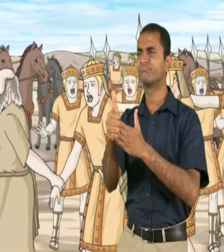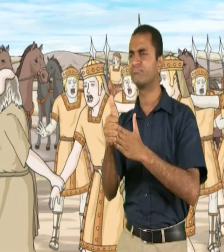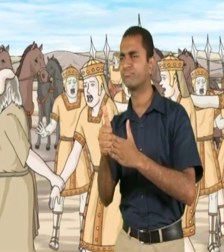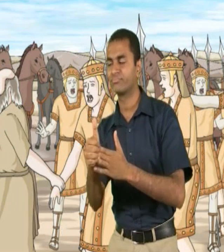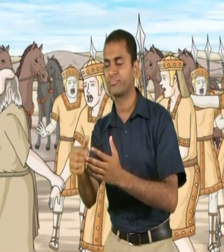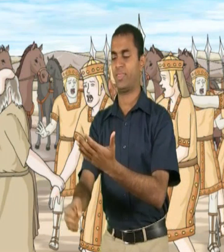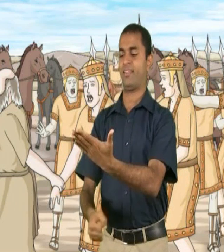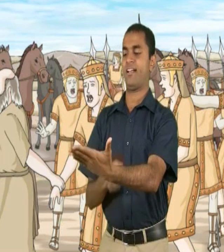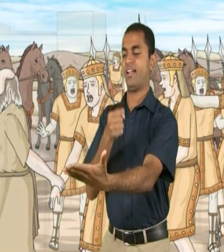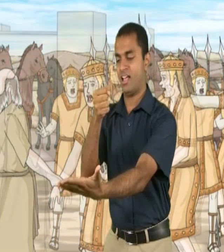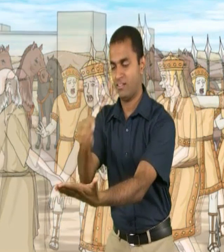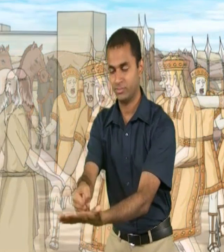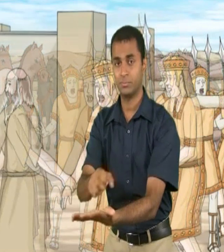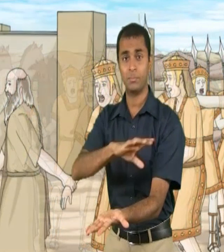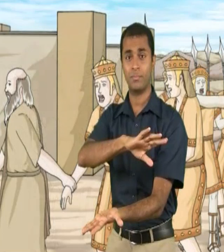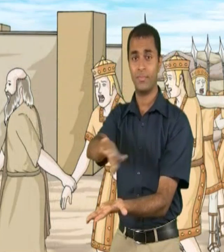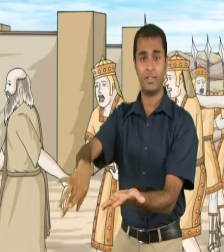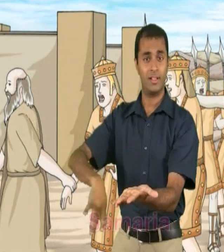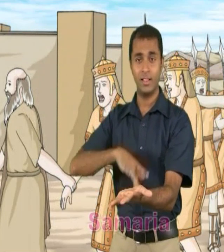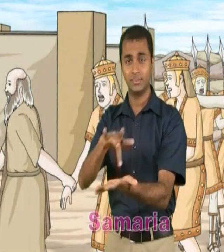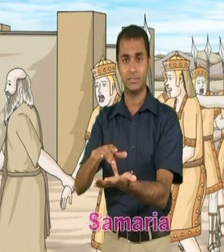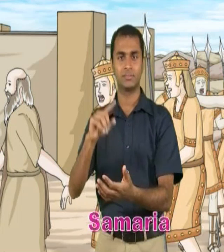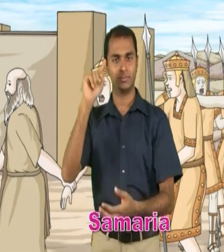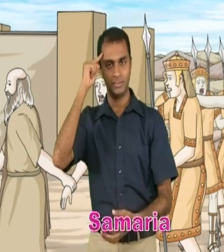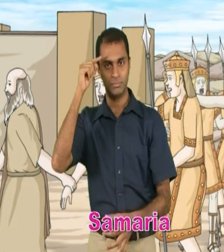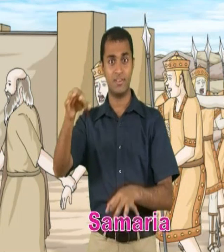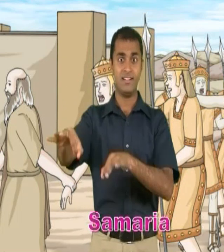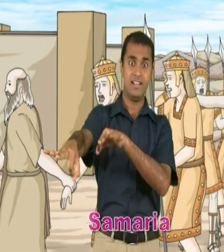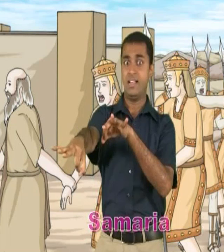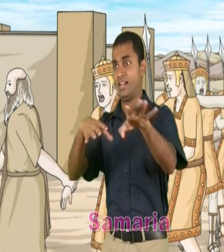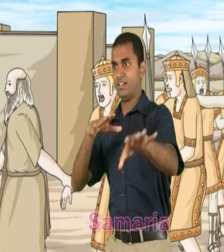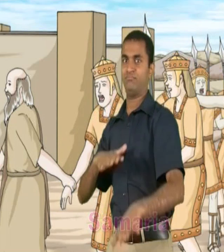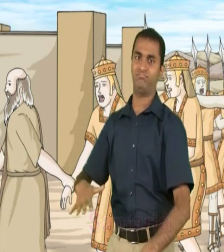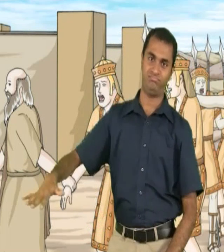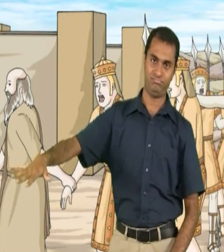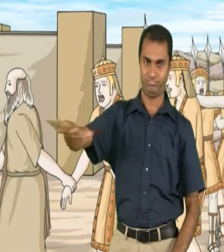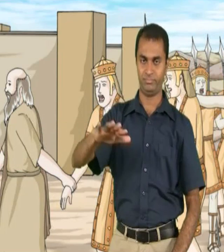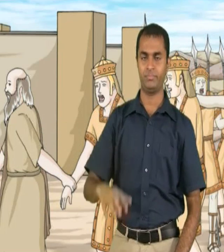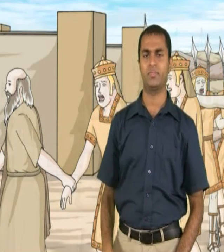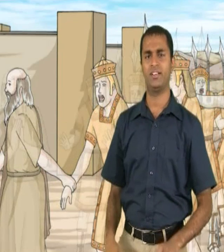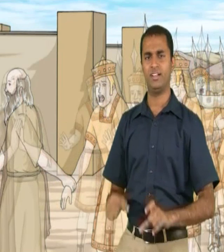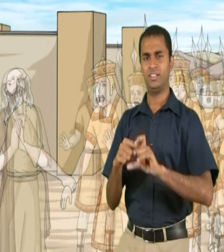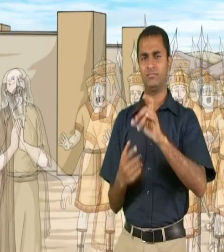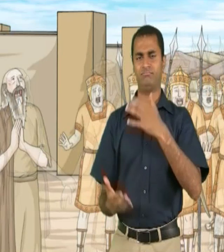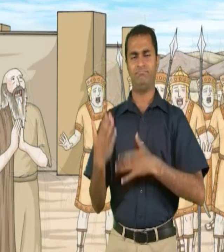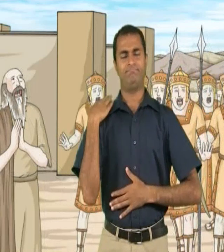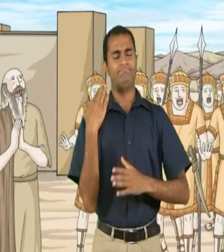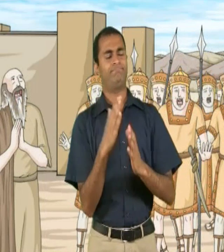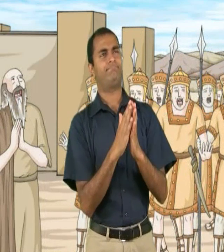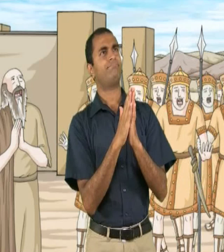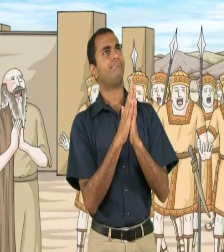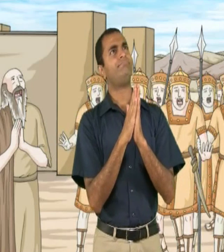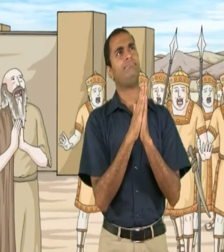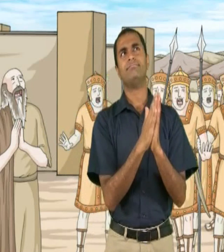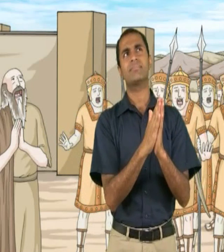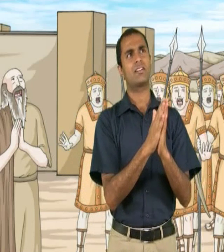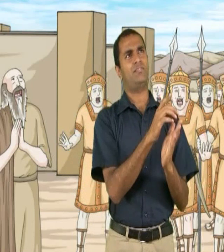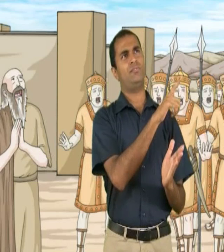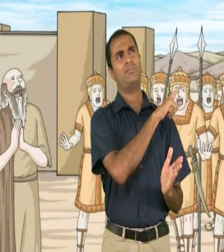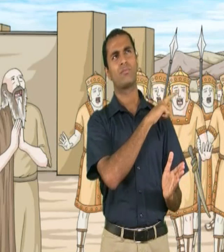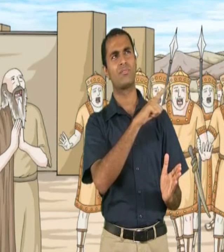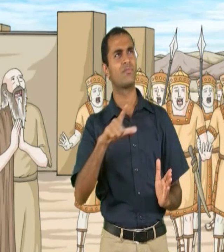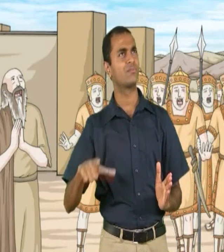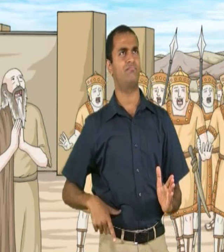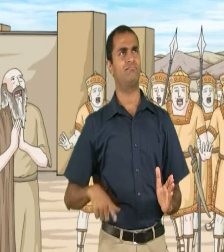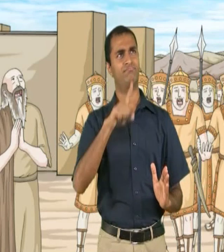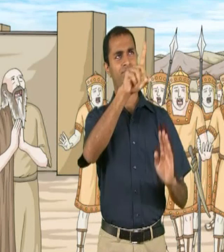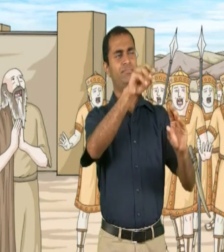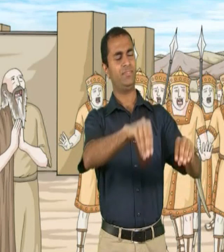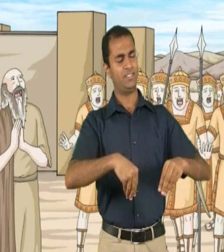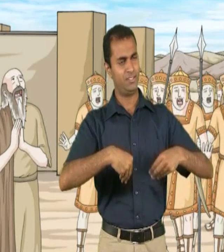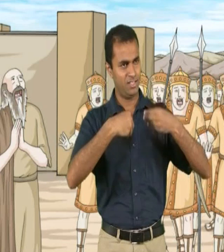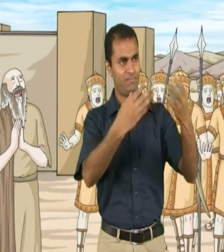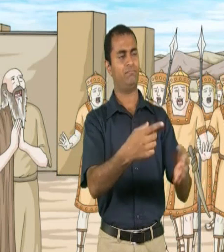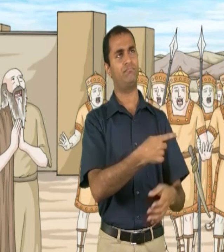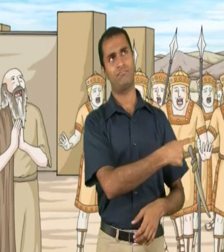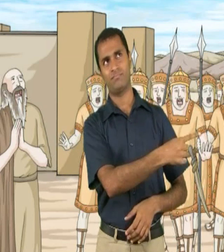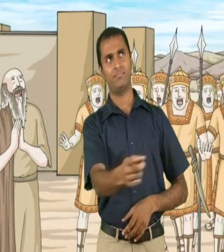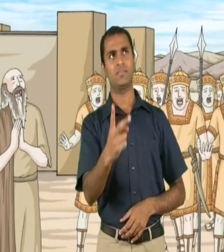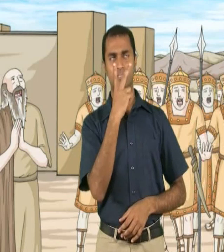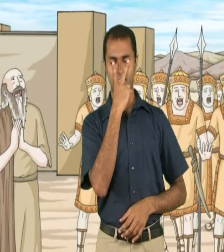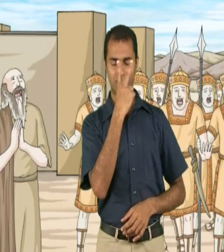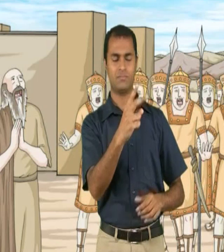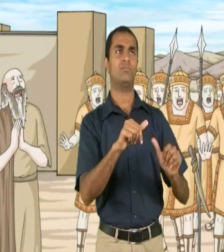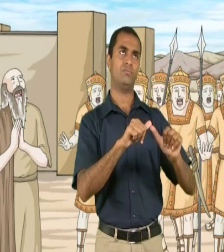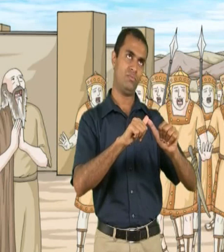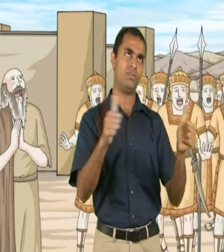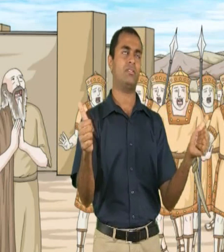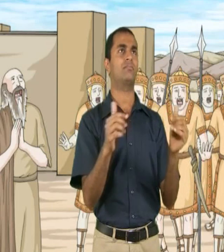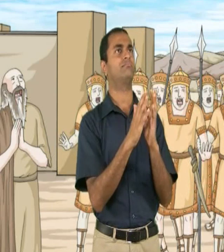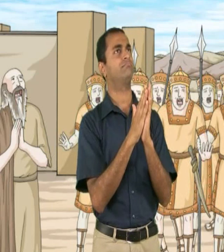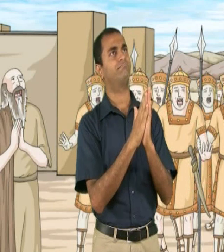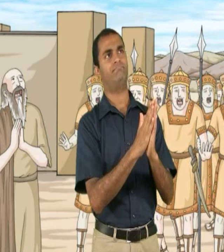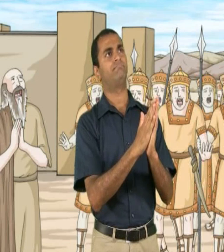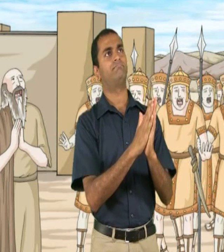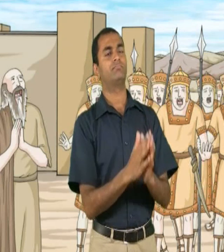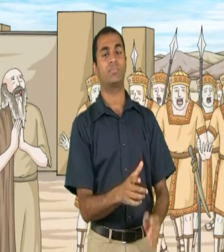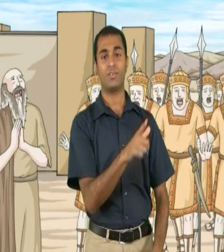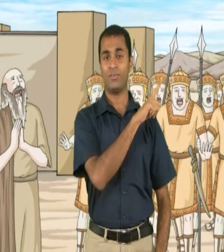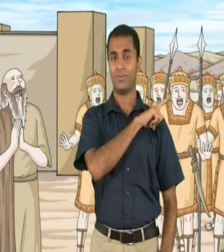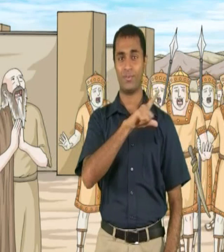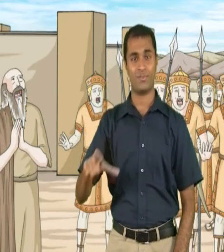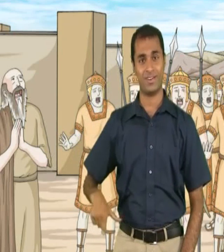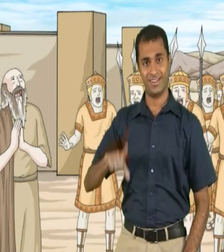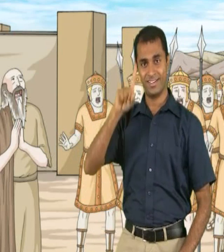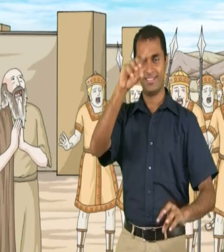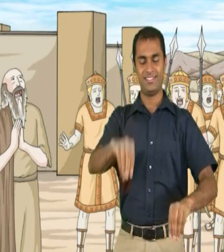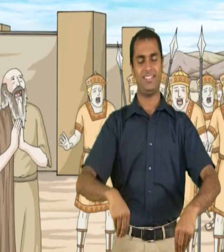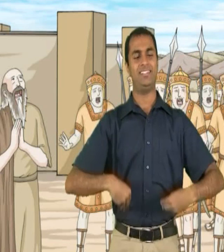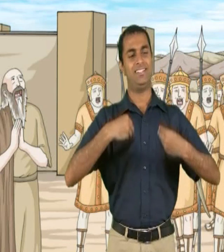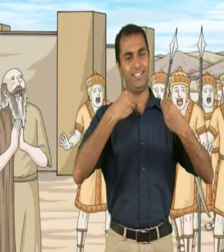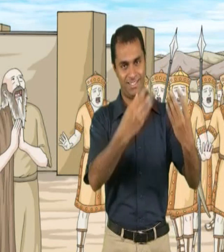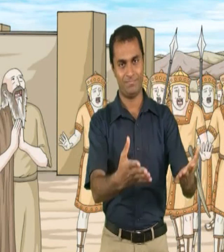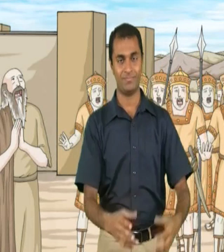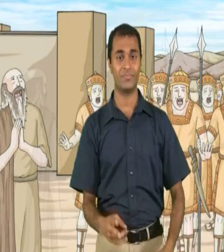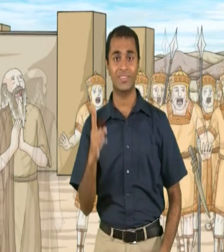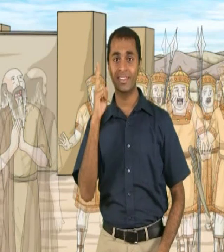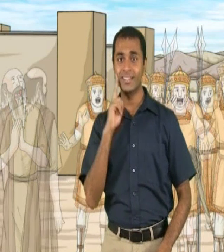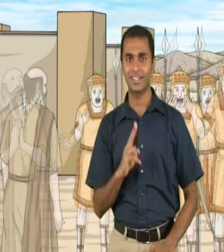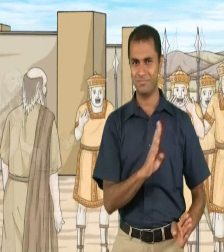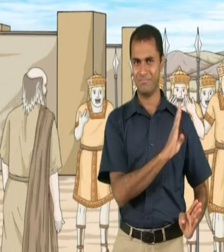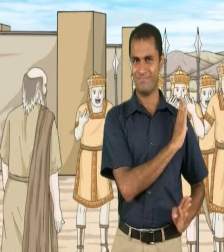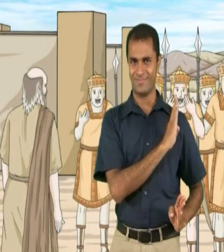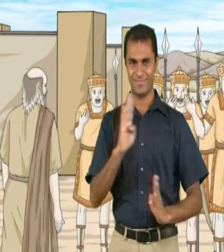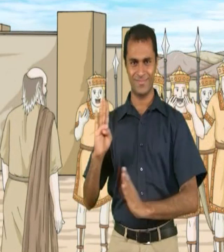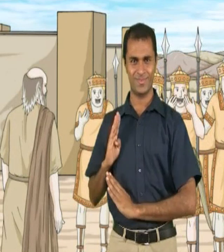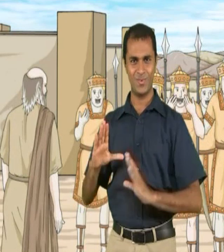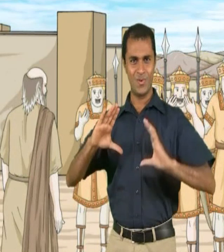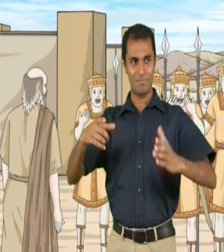And he led them to Samaria. When they had entered Samaria, Elisha said, “O LORD, open the eyes of these men that they may see.”